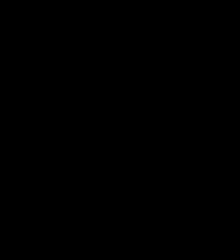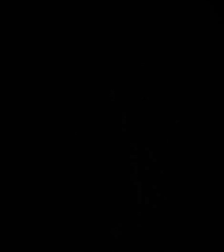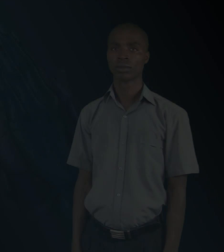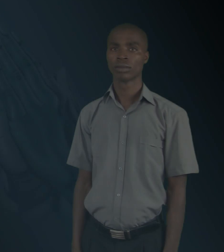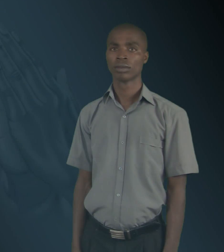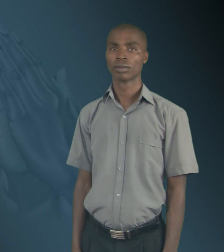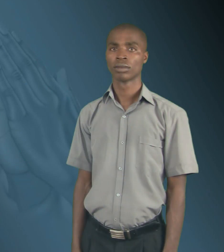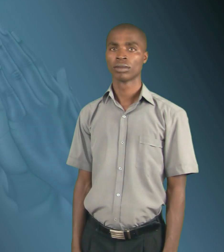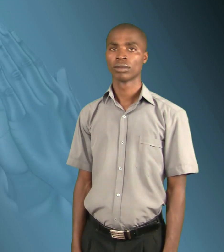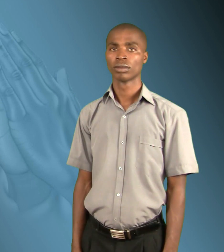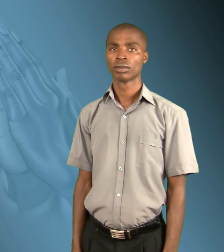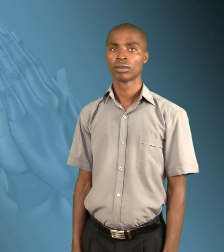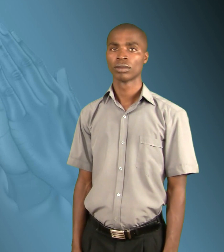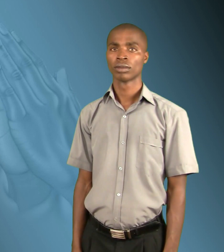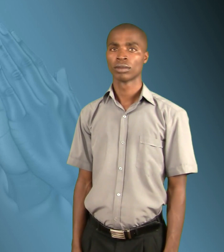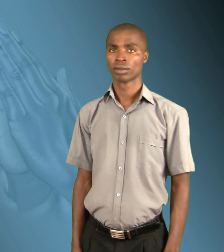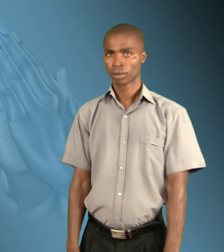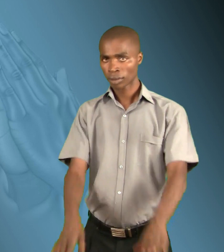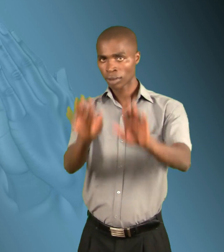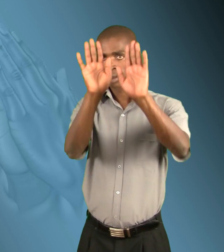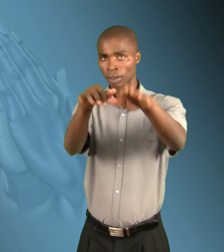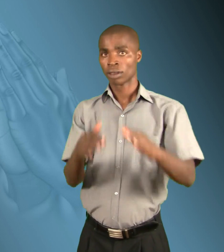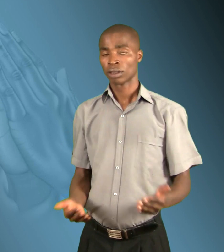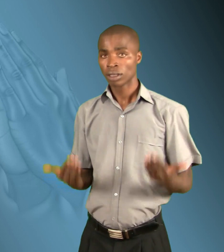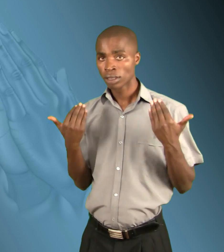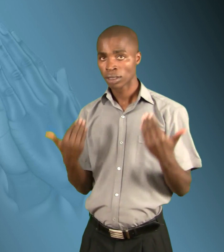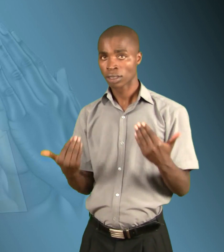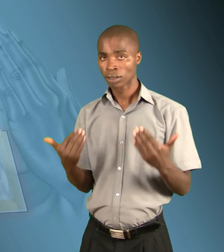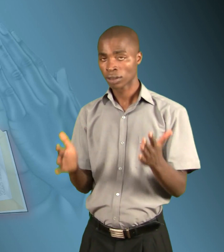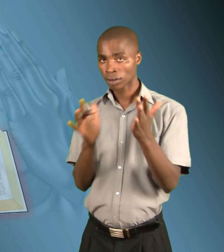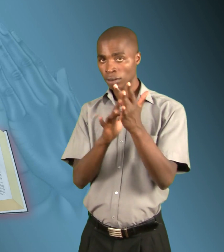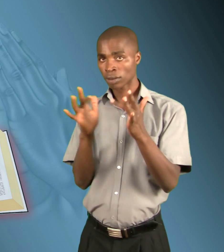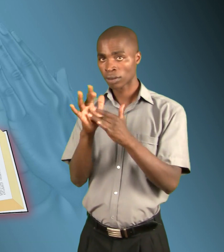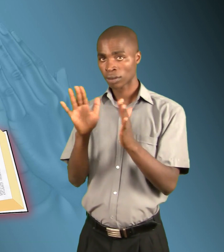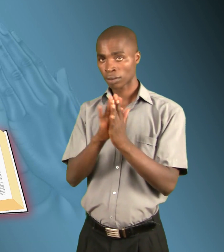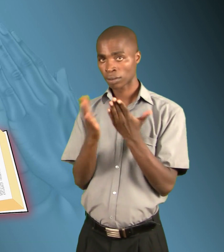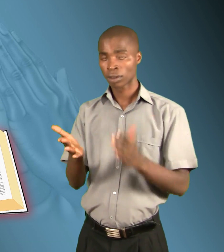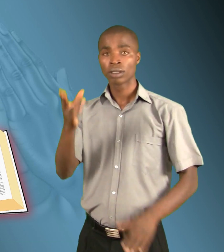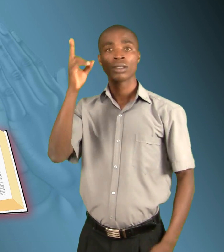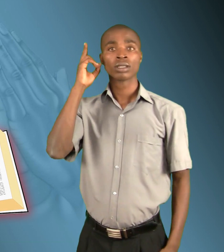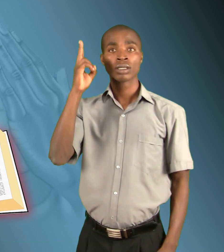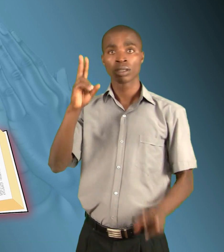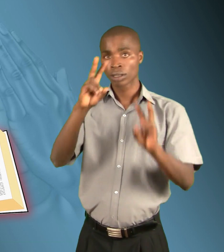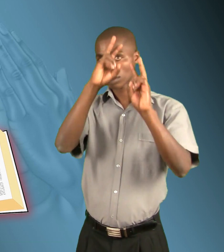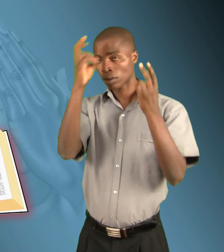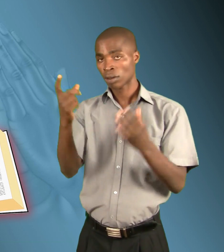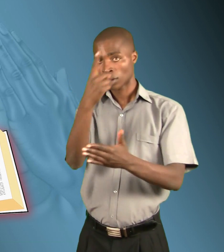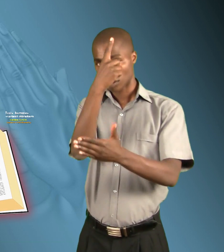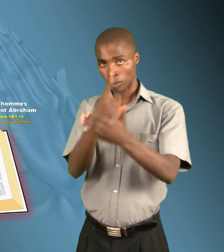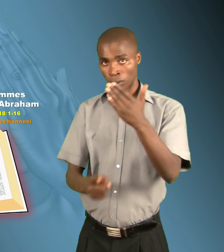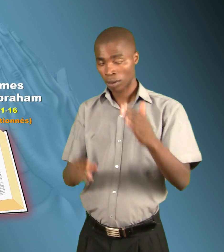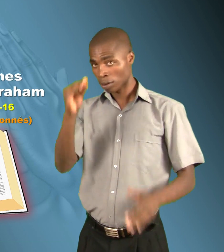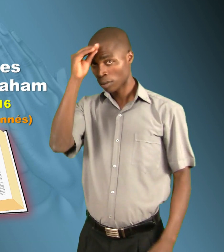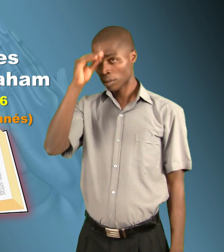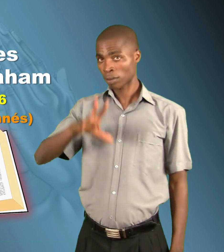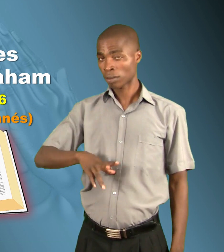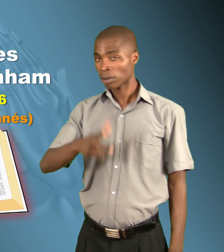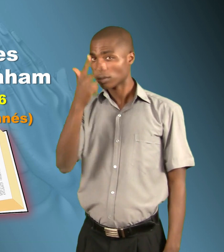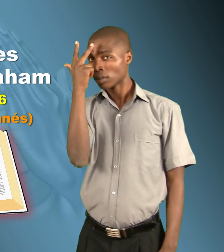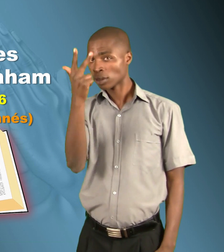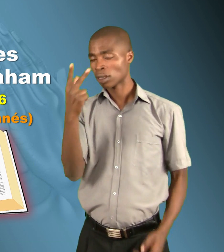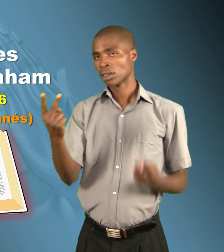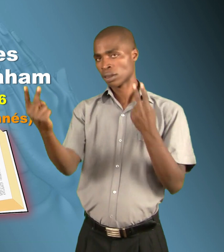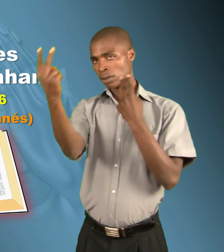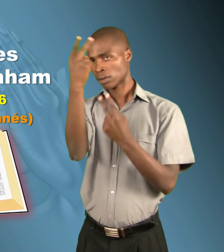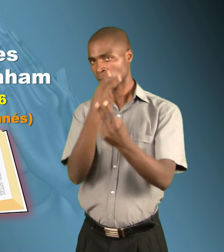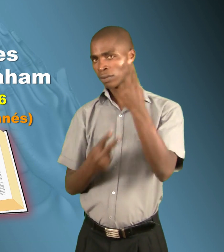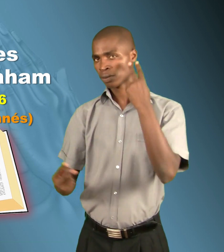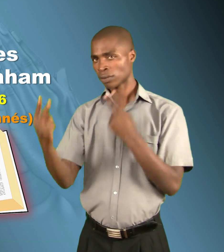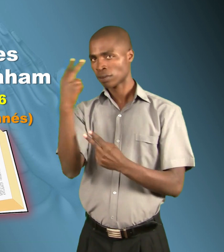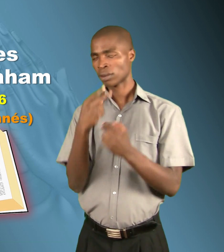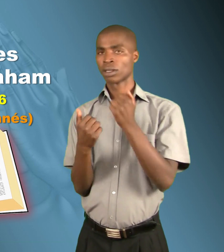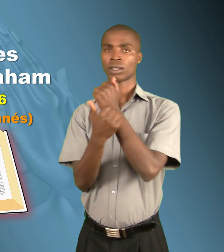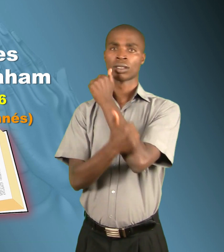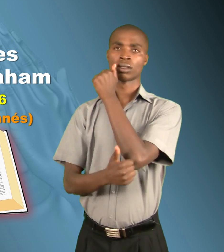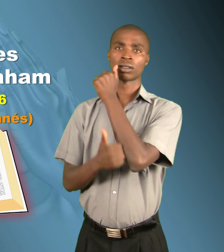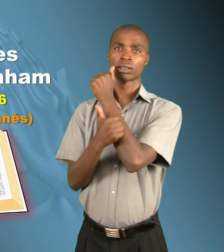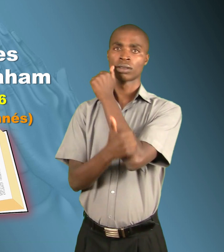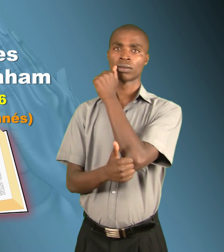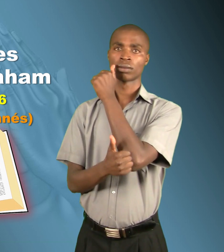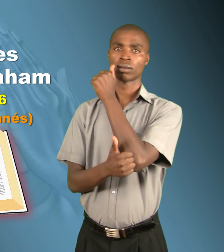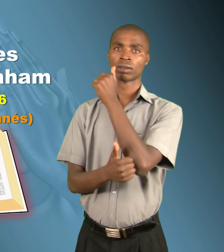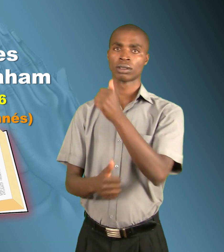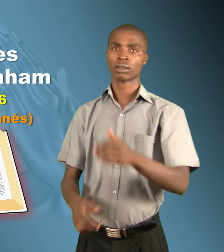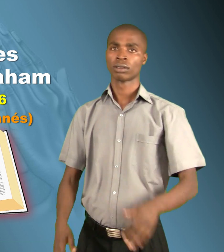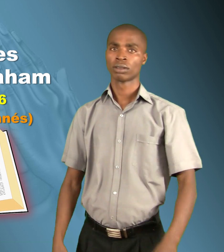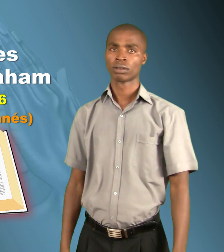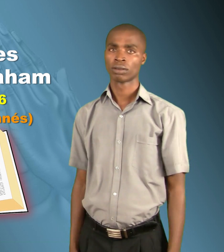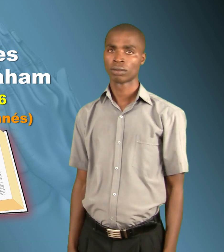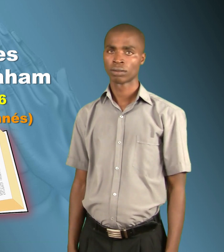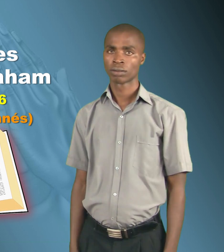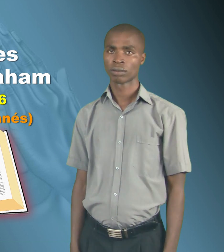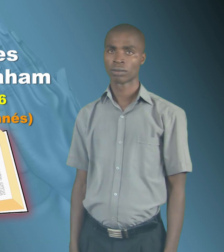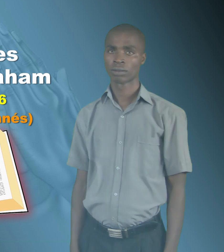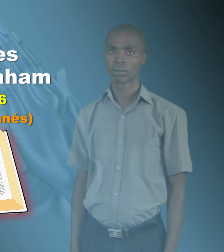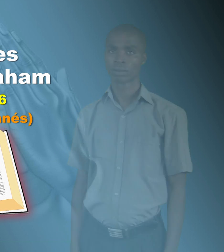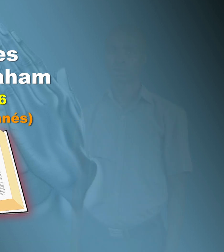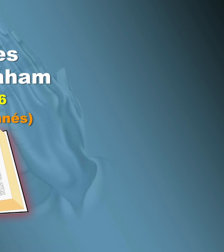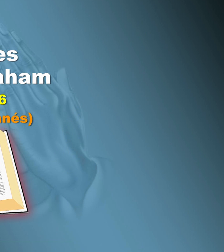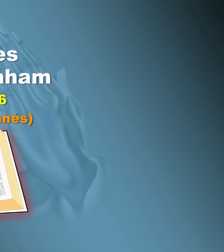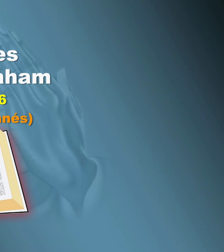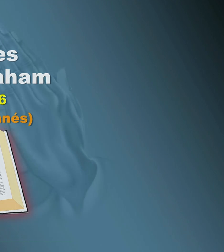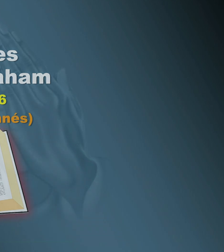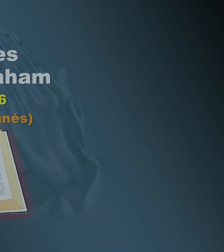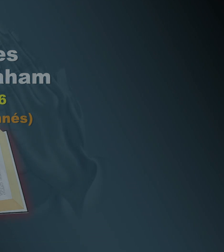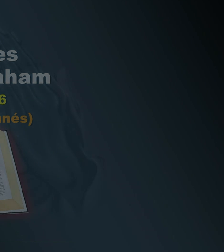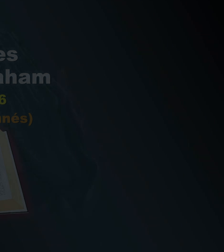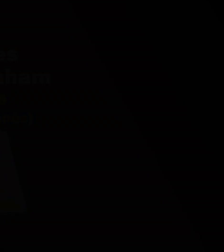Three men visit Abraham